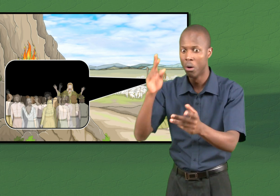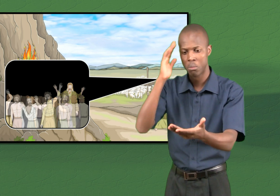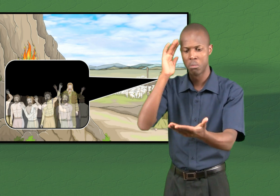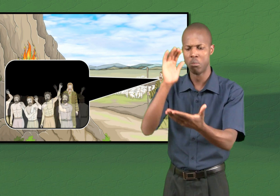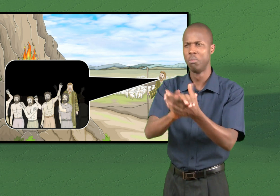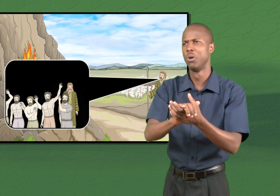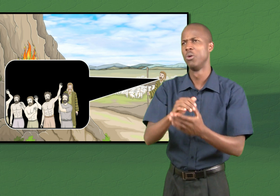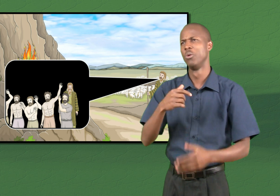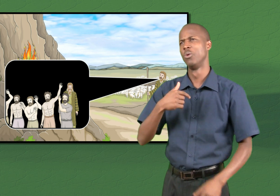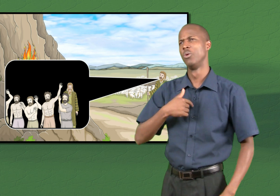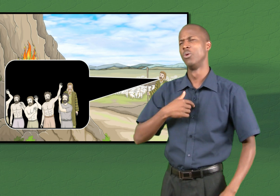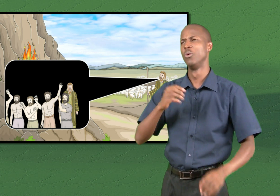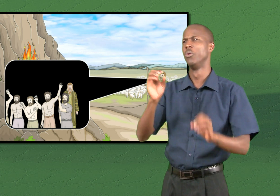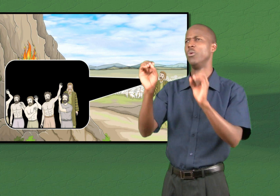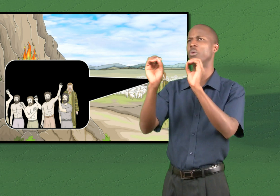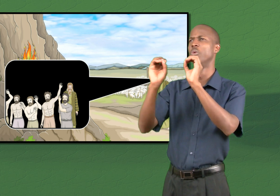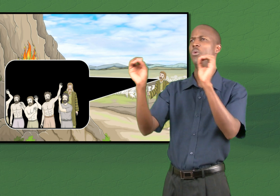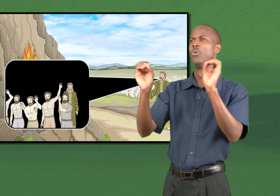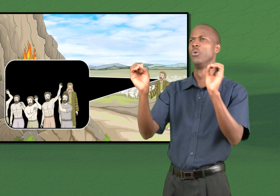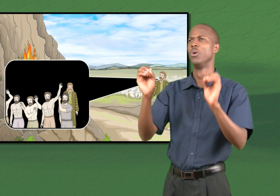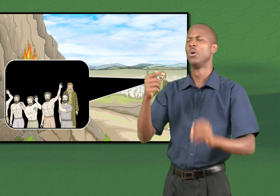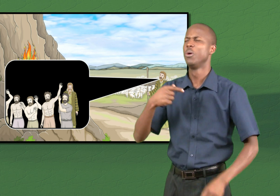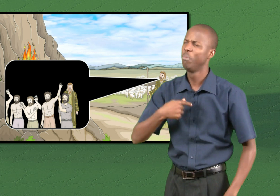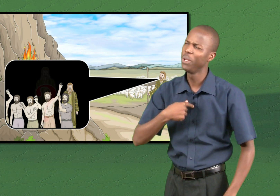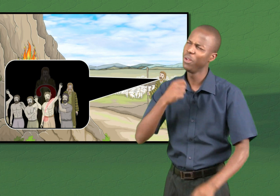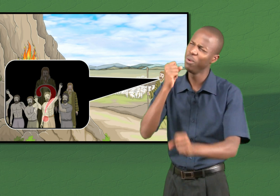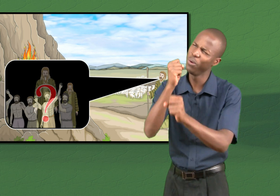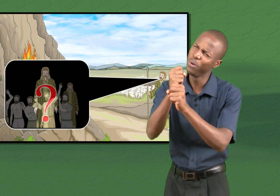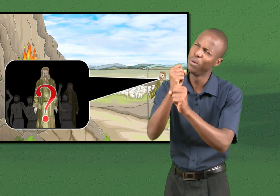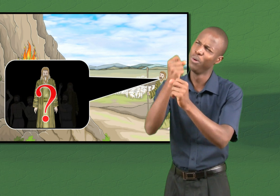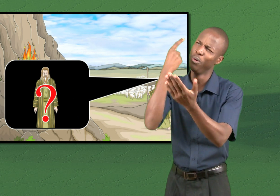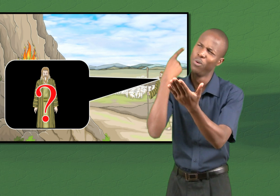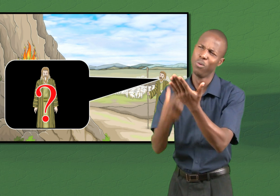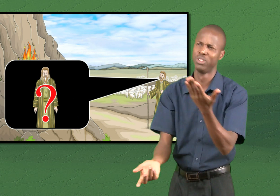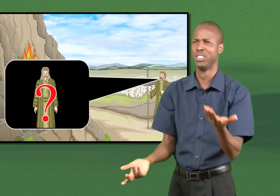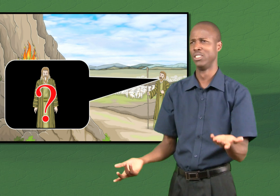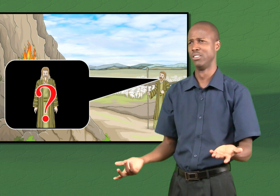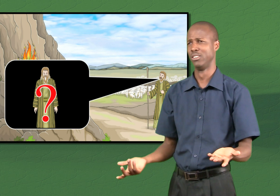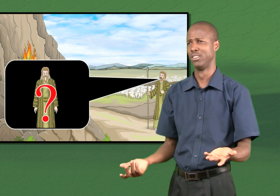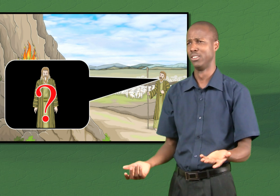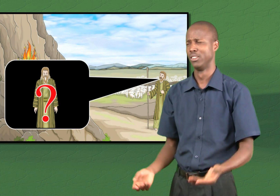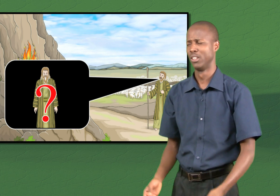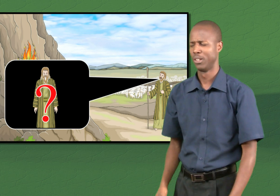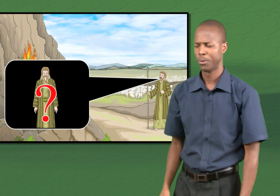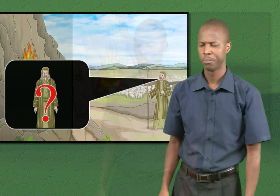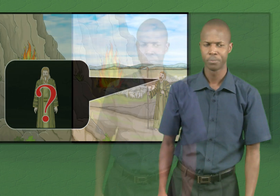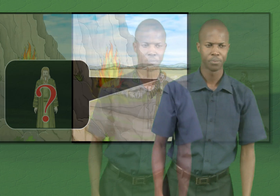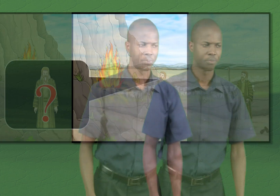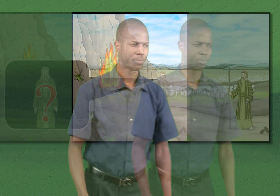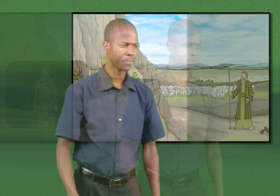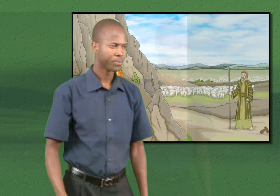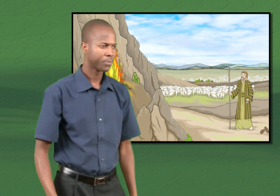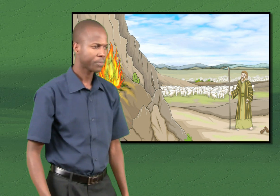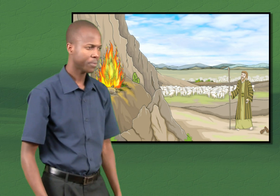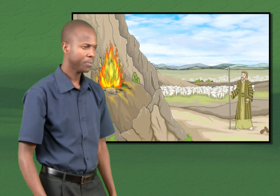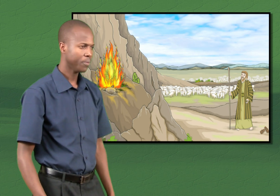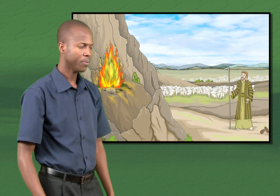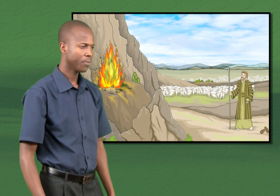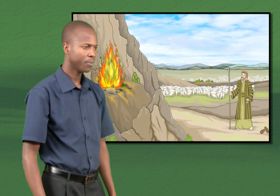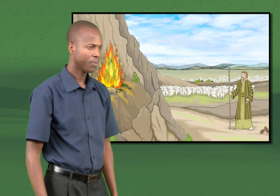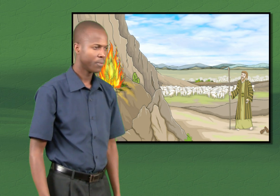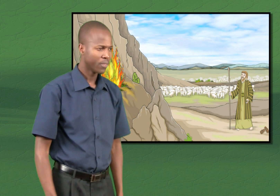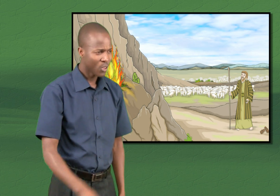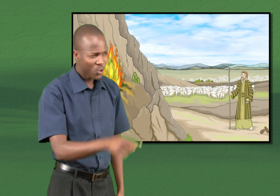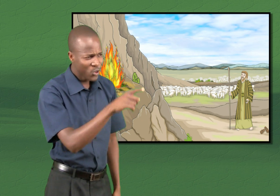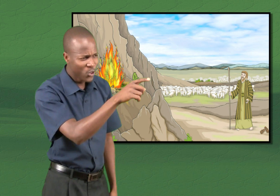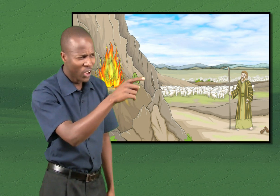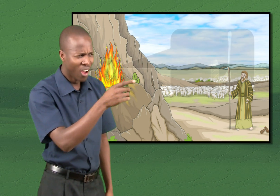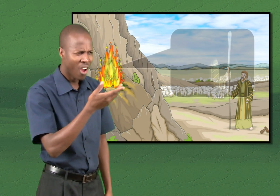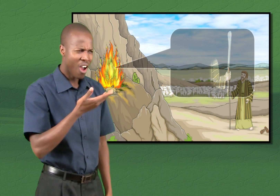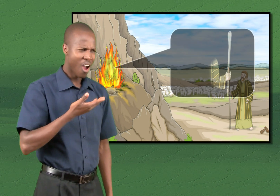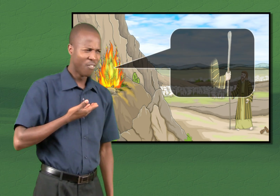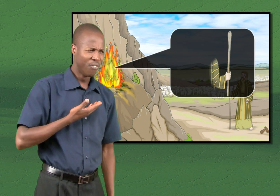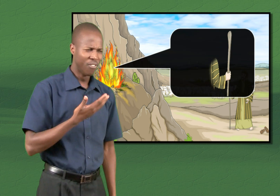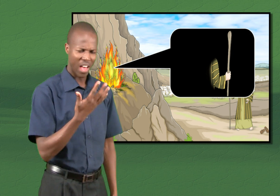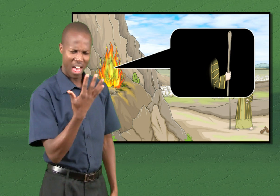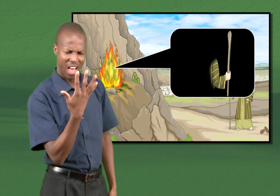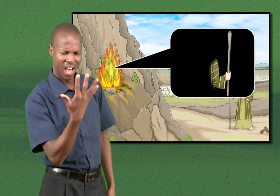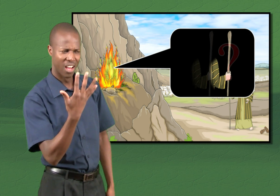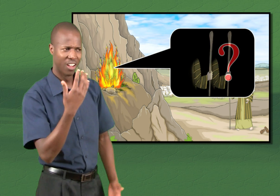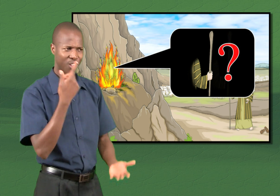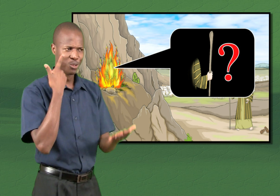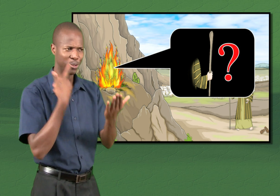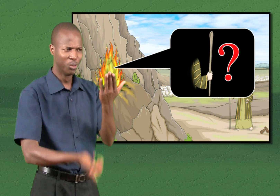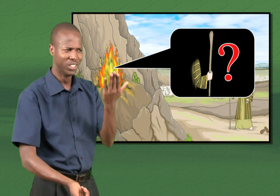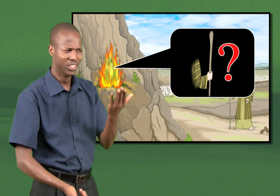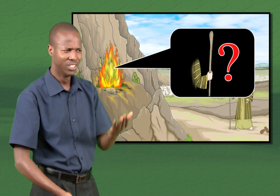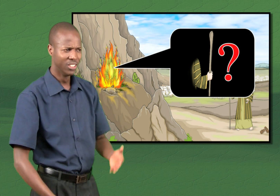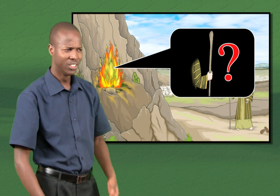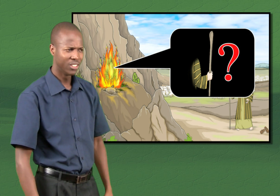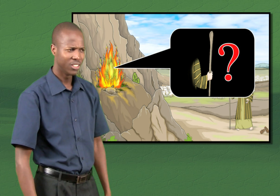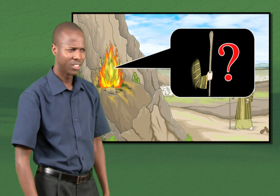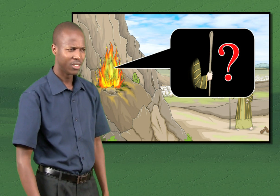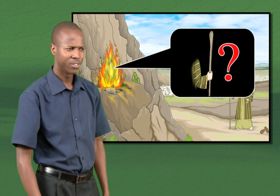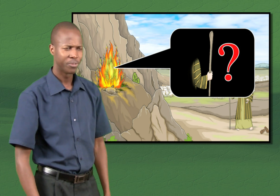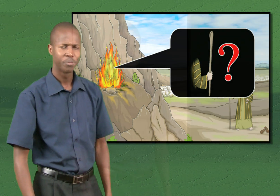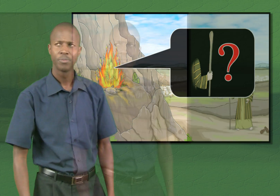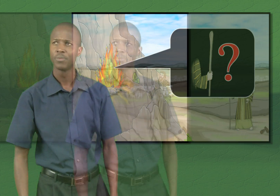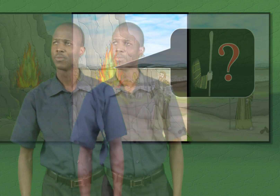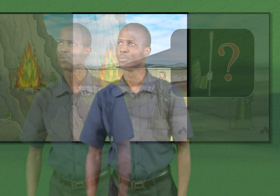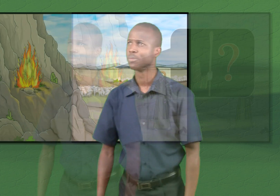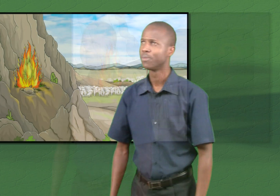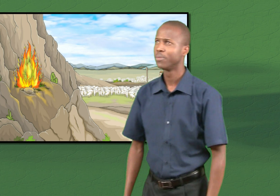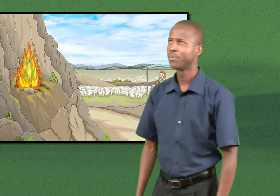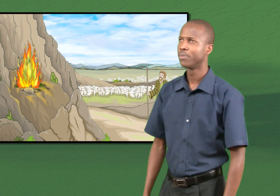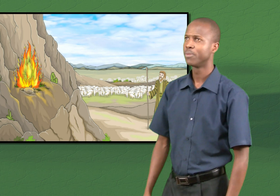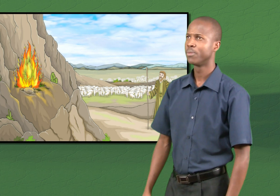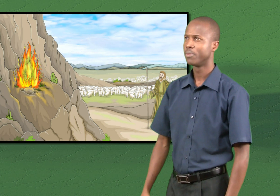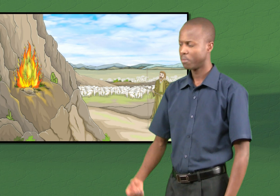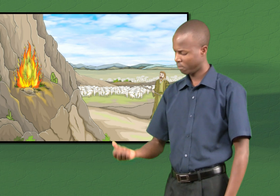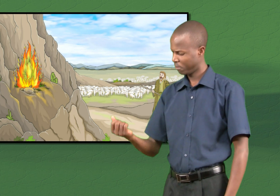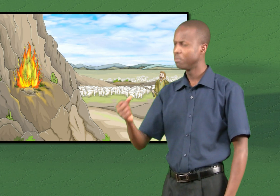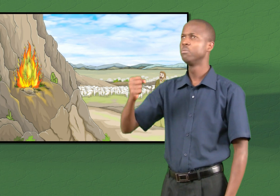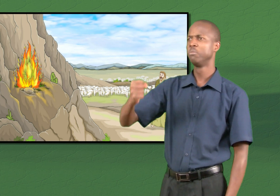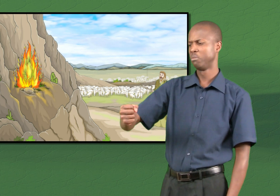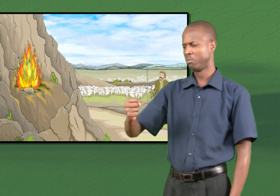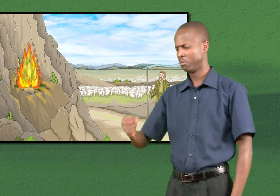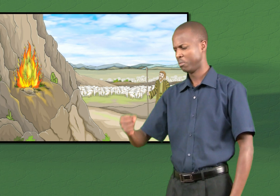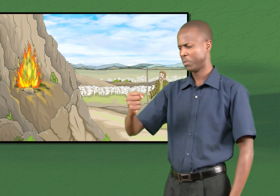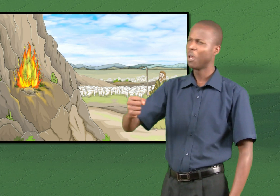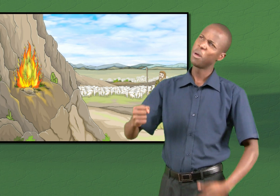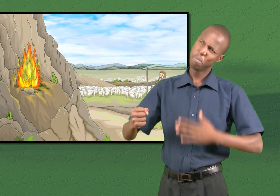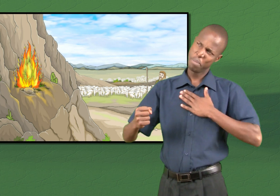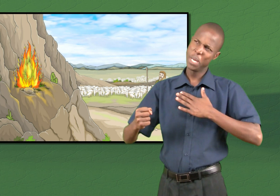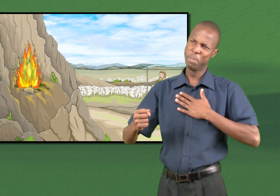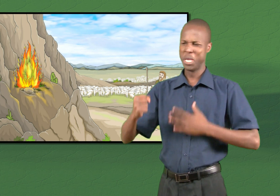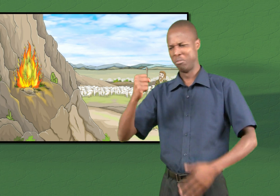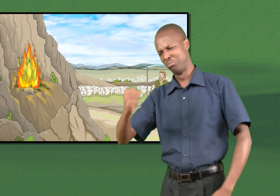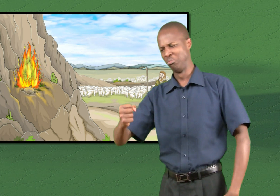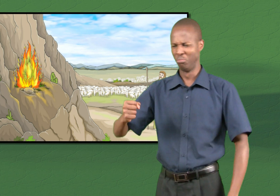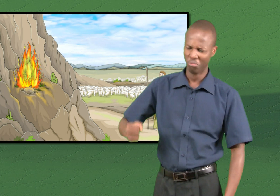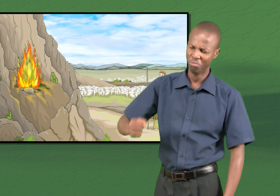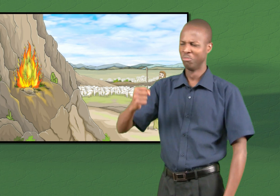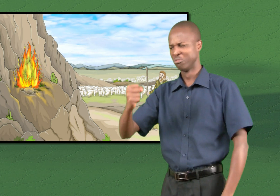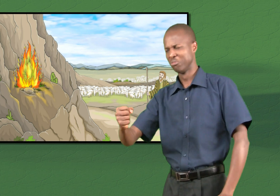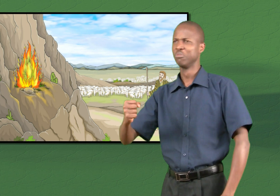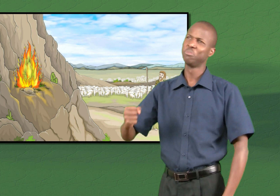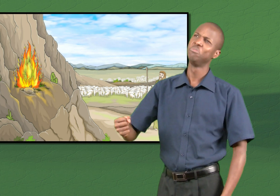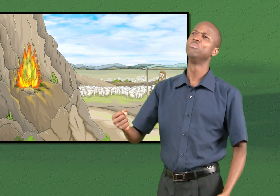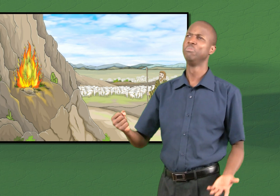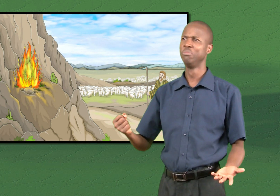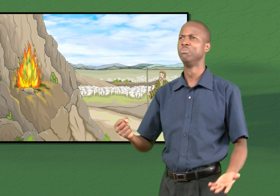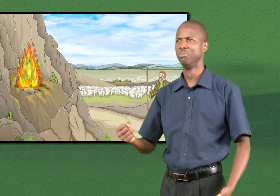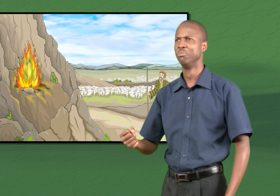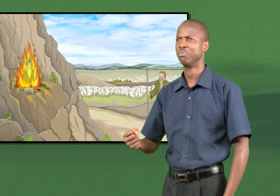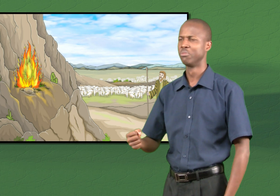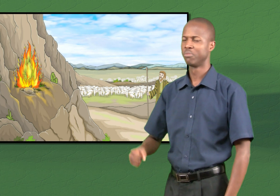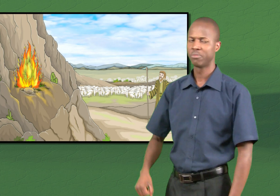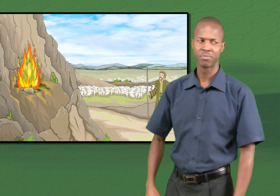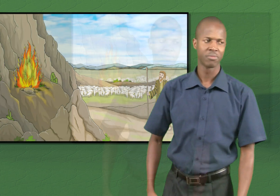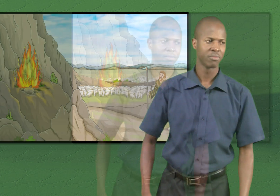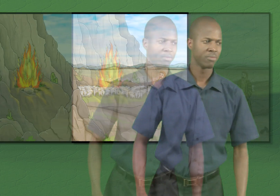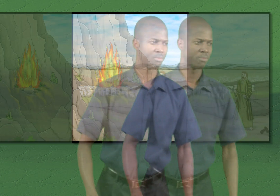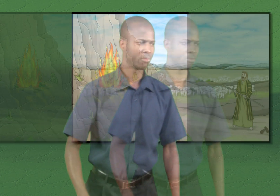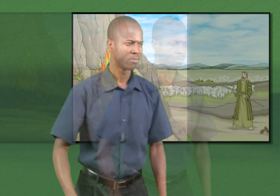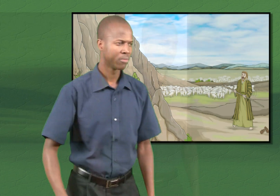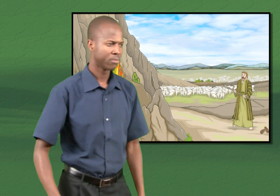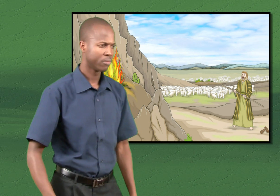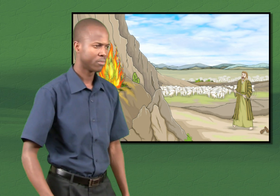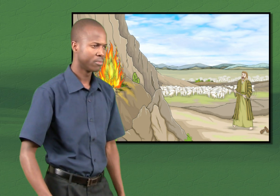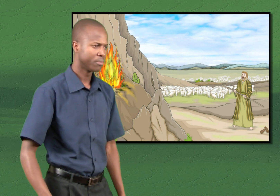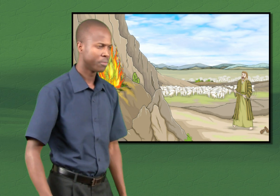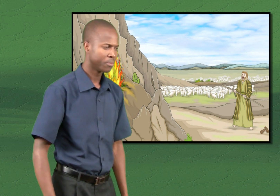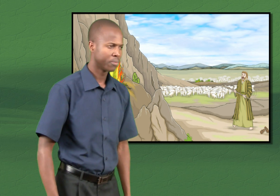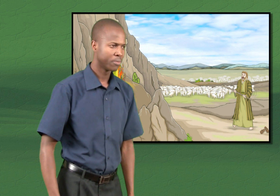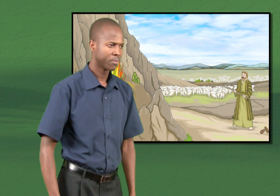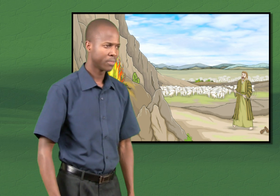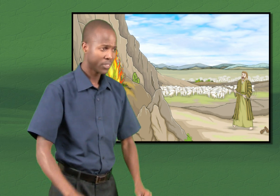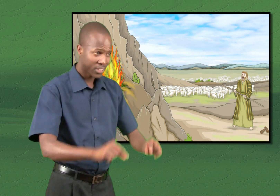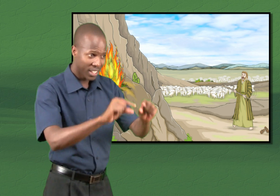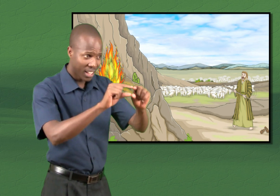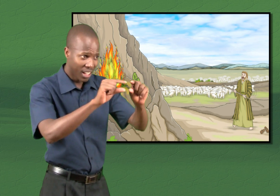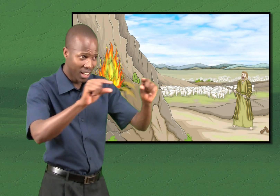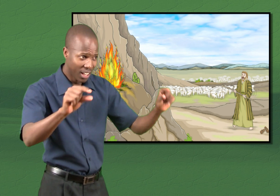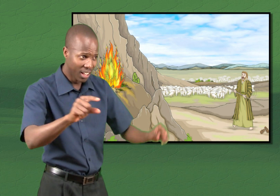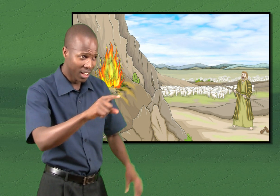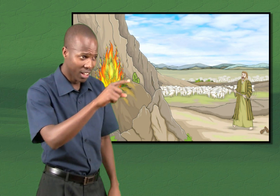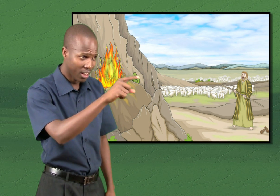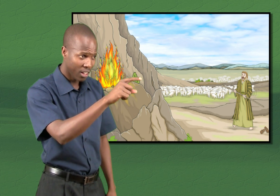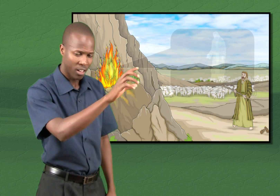For they may say, ‘The LORD has not appeared to you.’” And the LORD asked him, “What is that in your hand?” “A staff,” he replied.